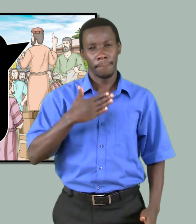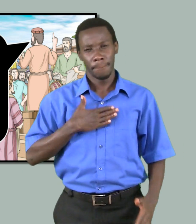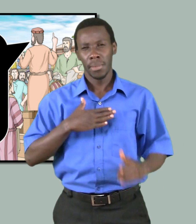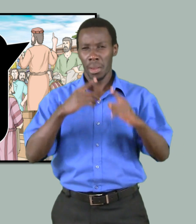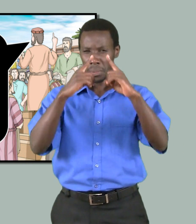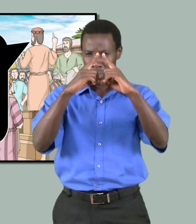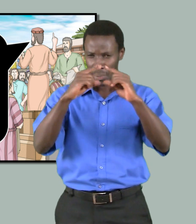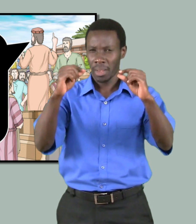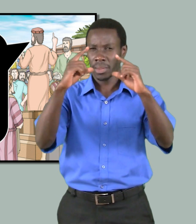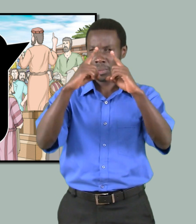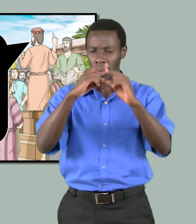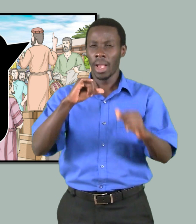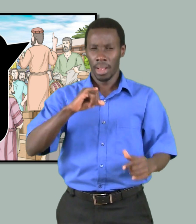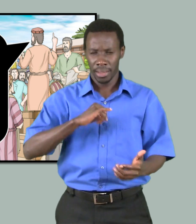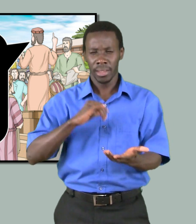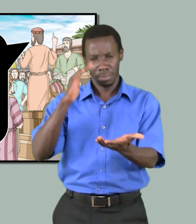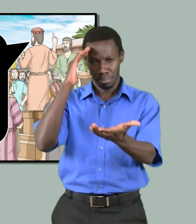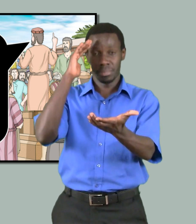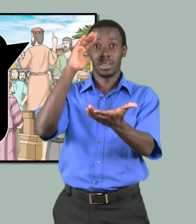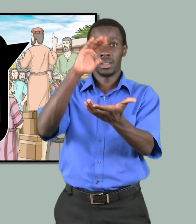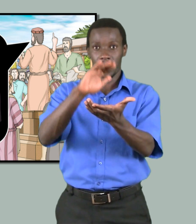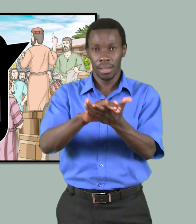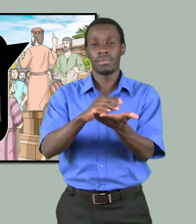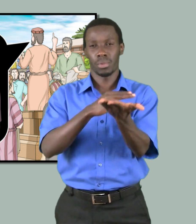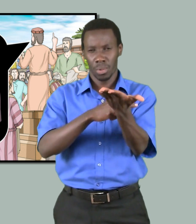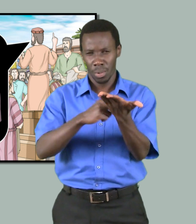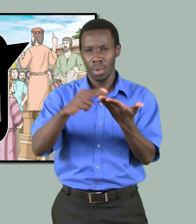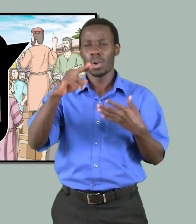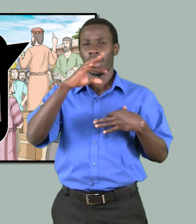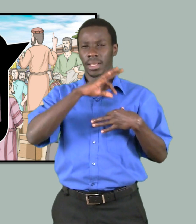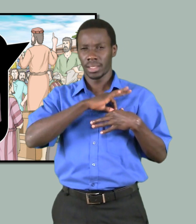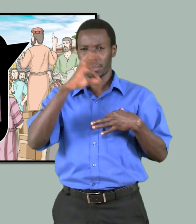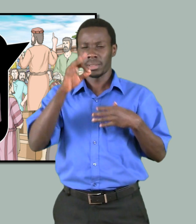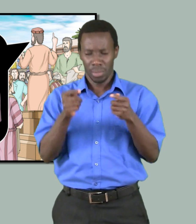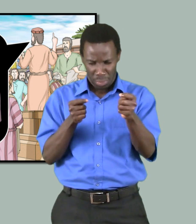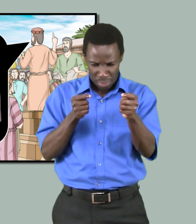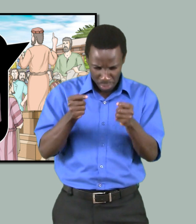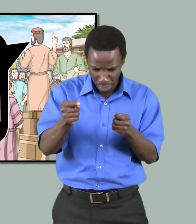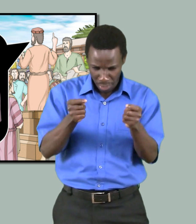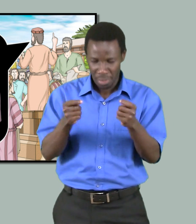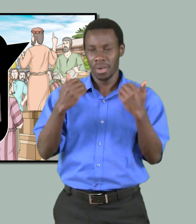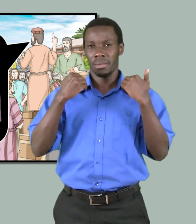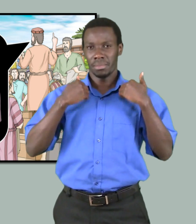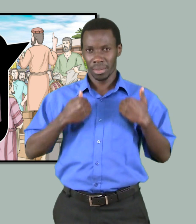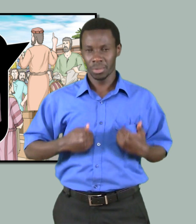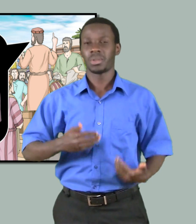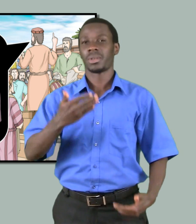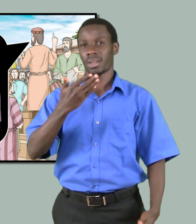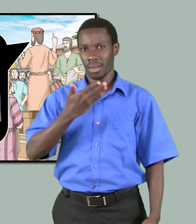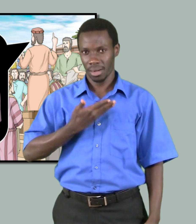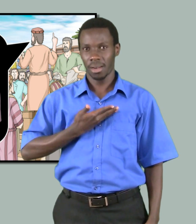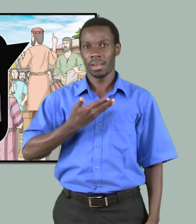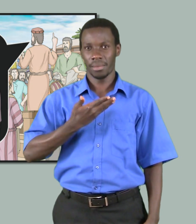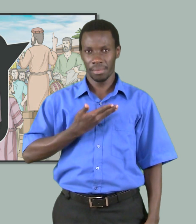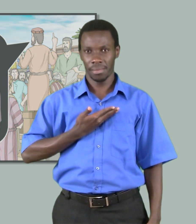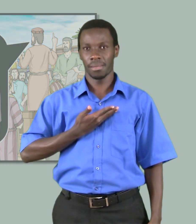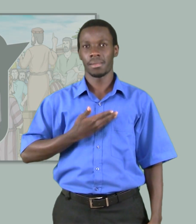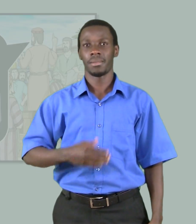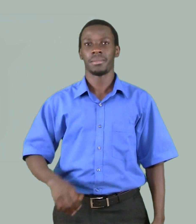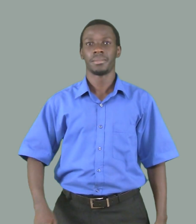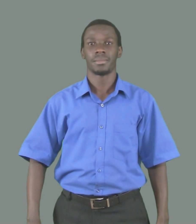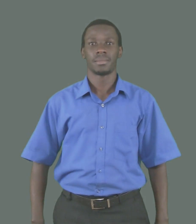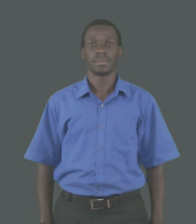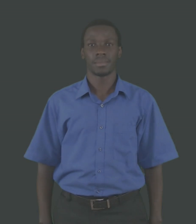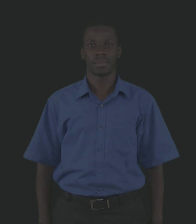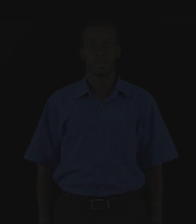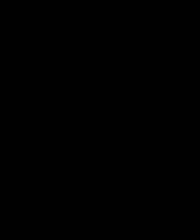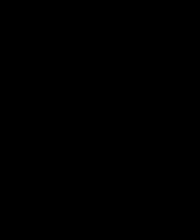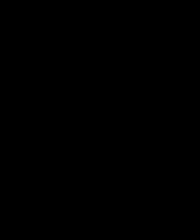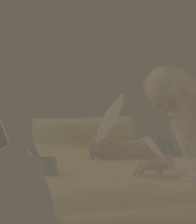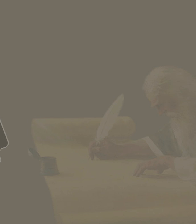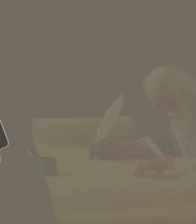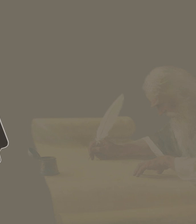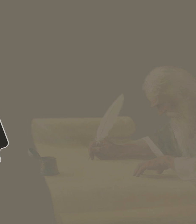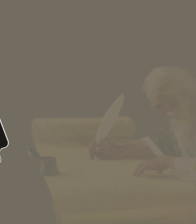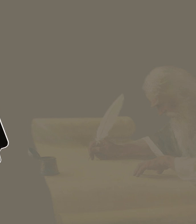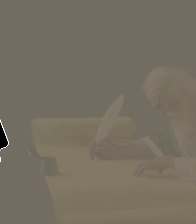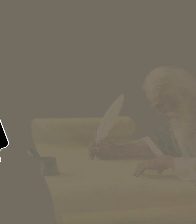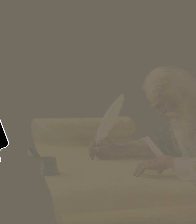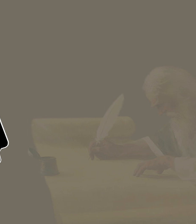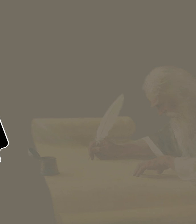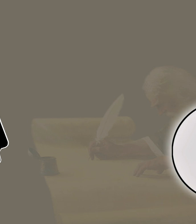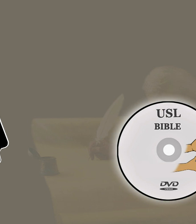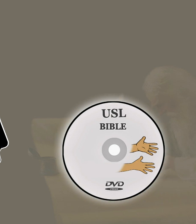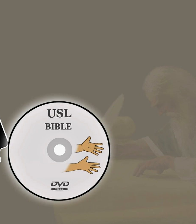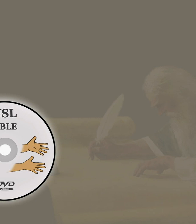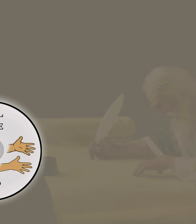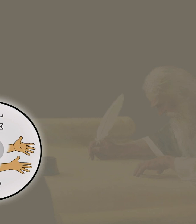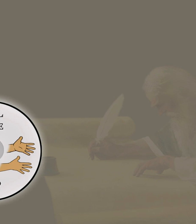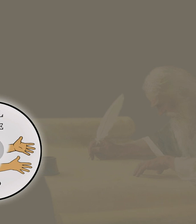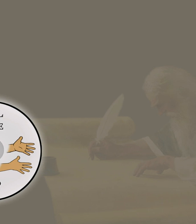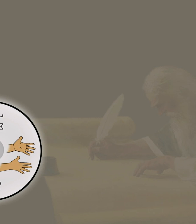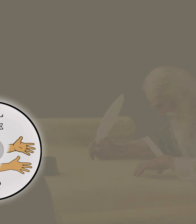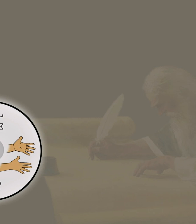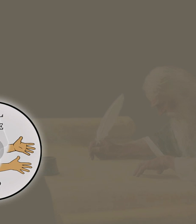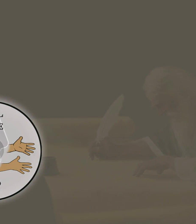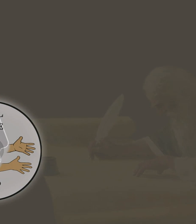And I think that I too have the Spirit of God.